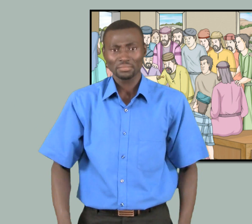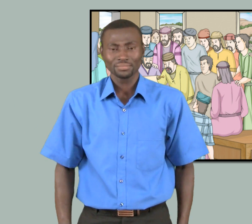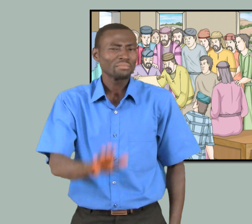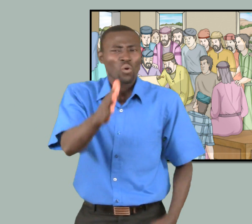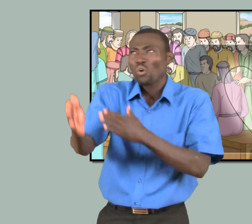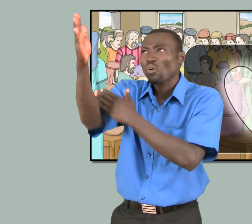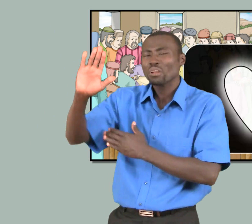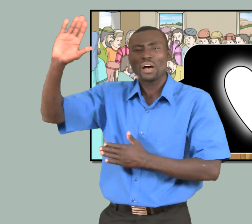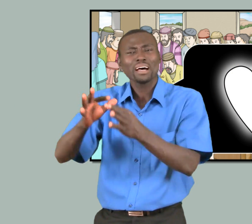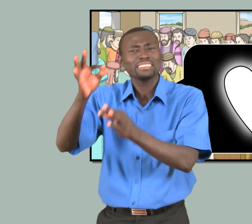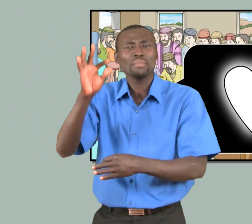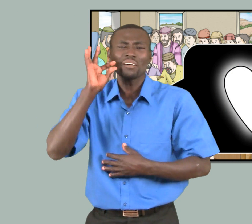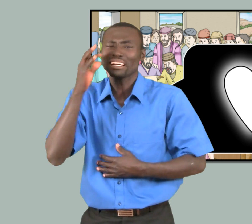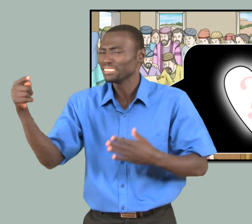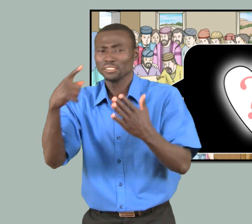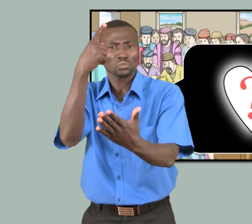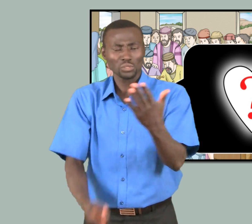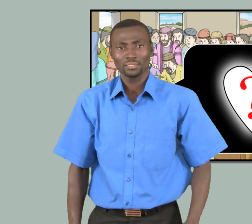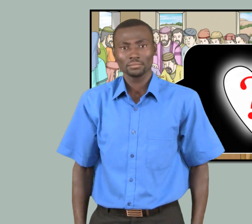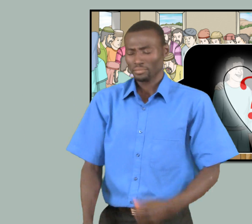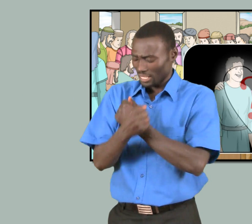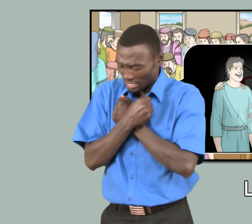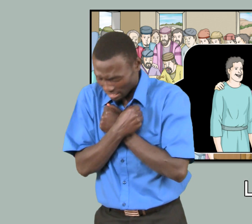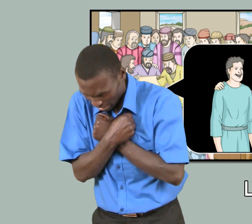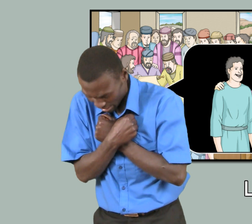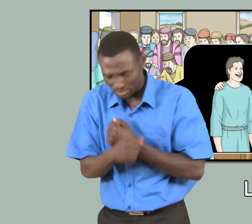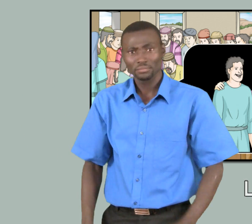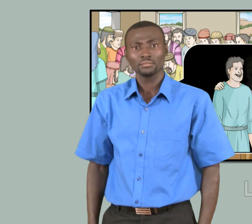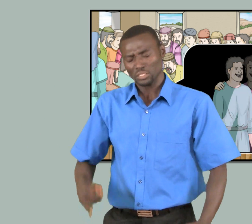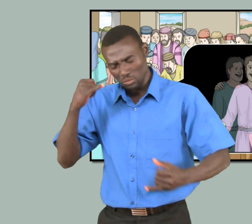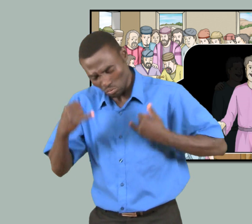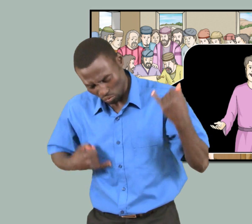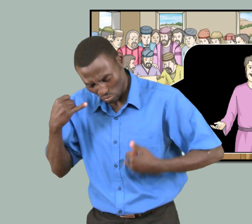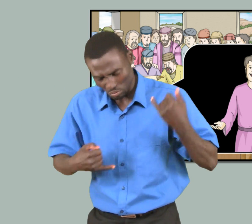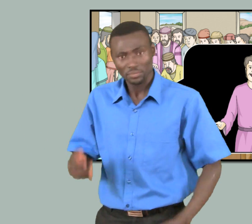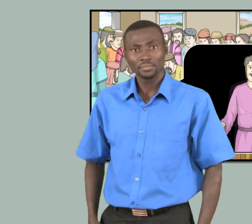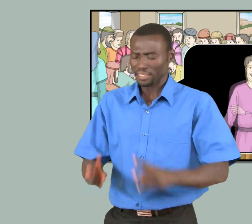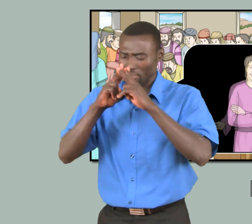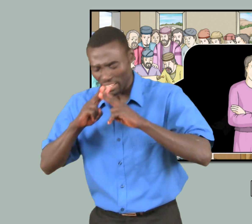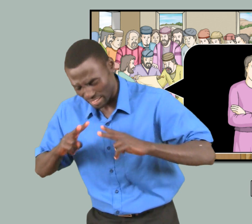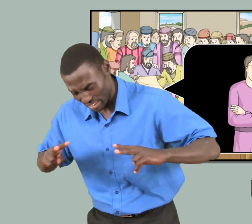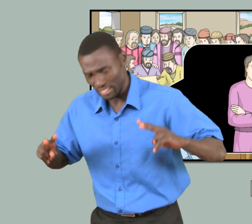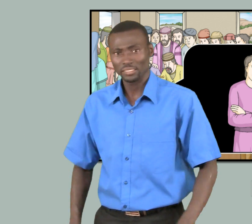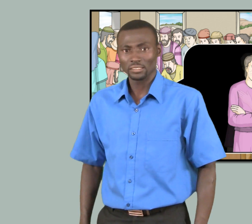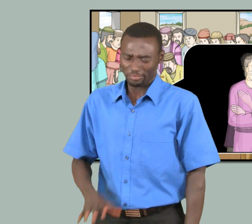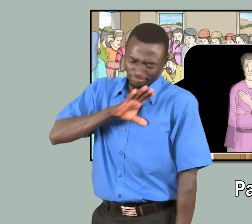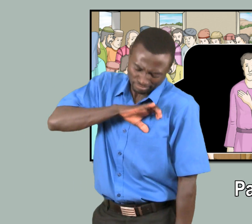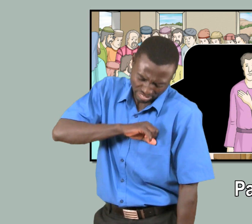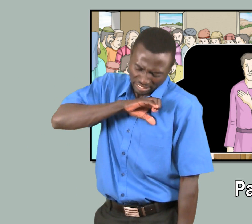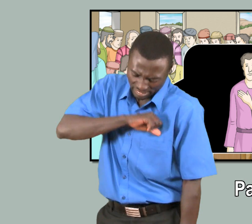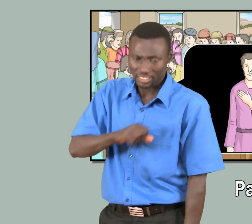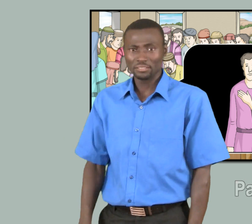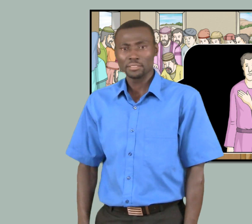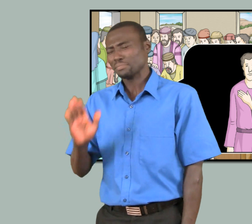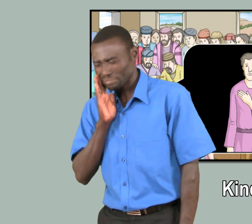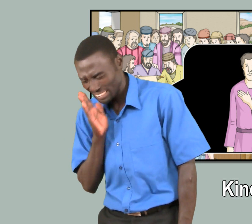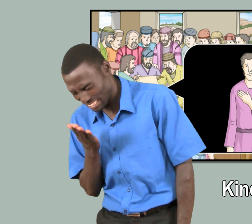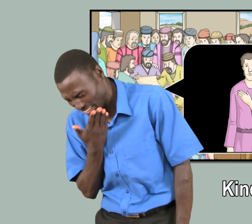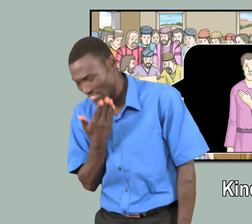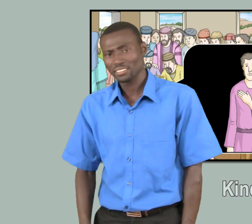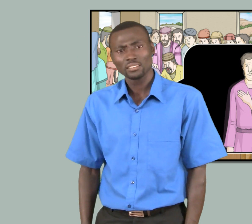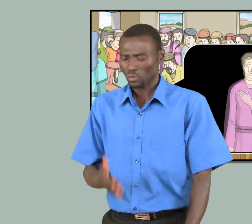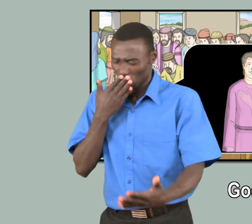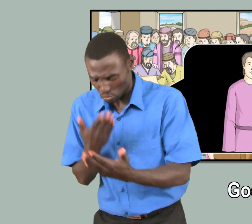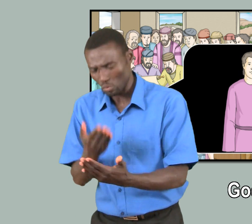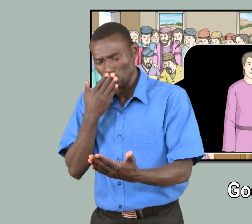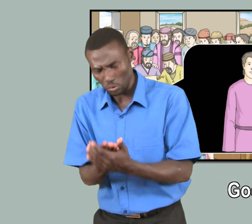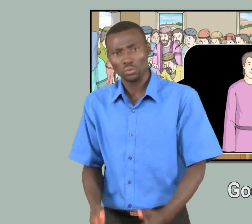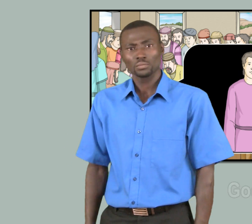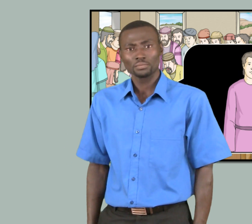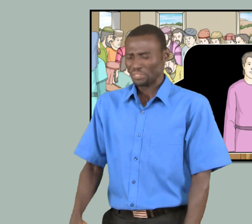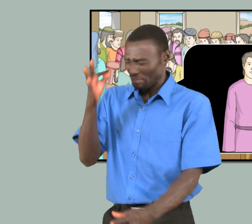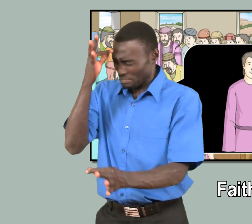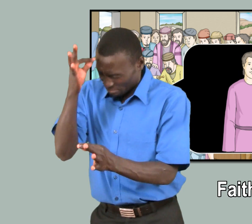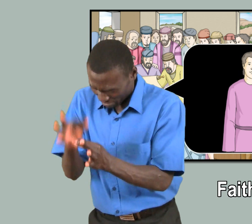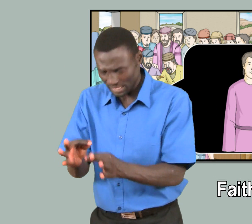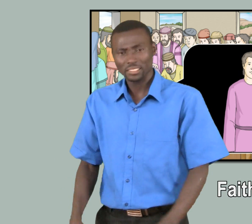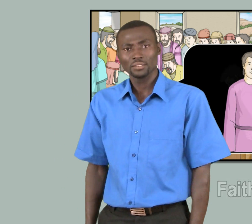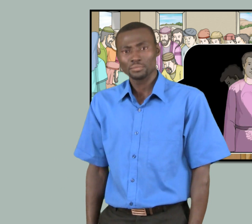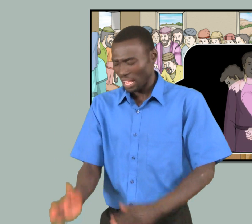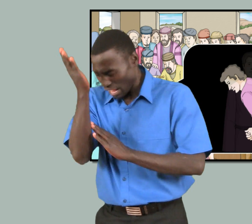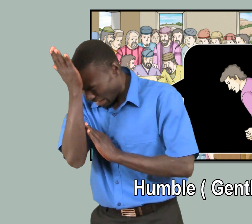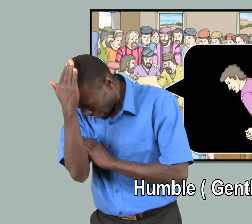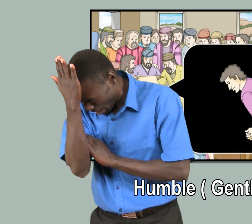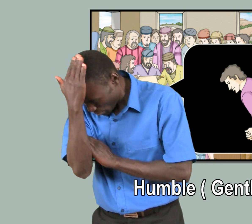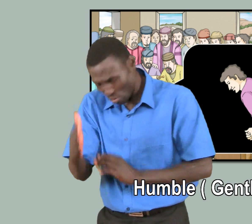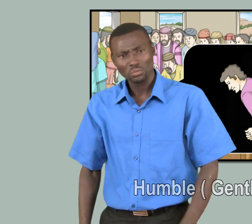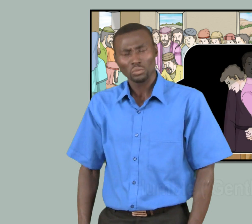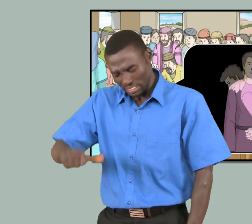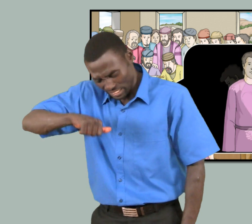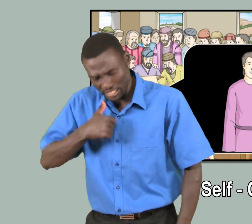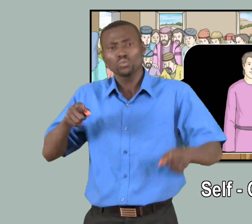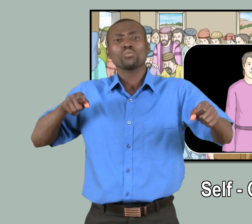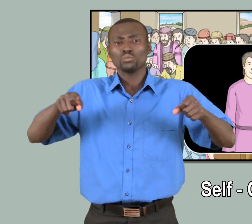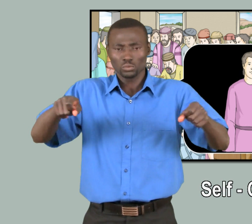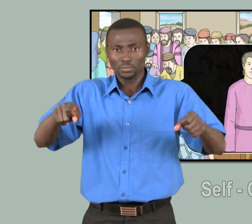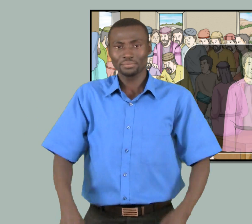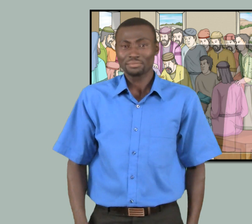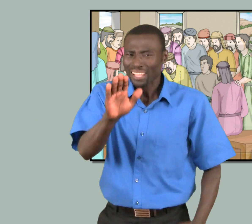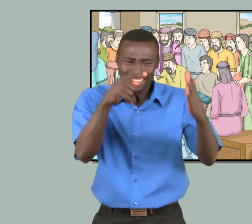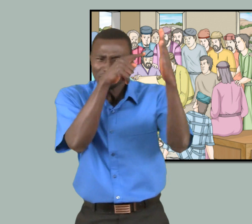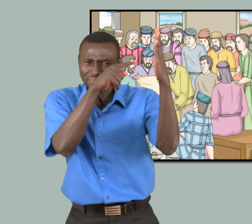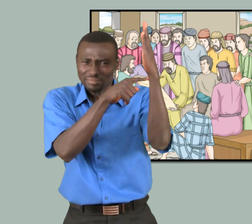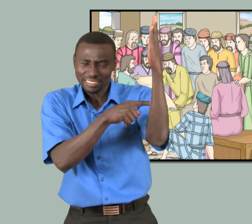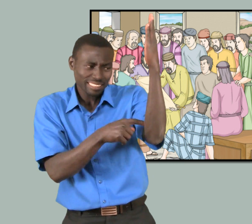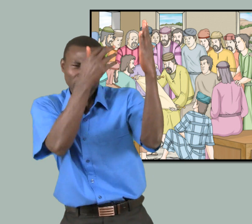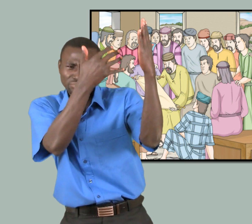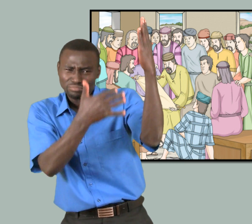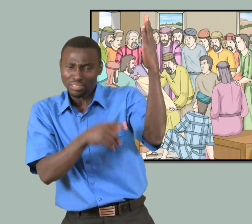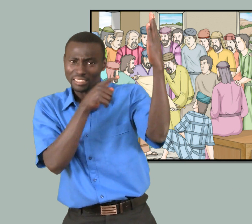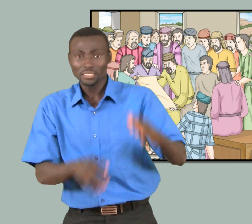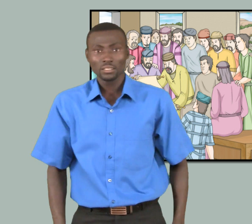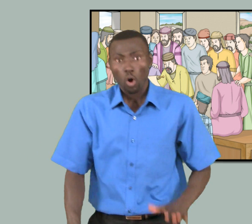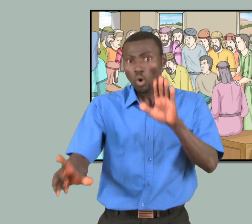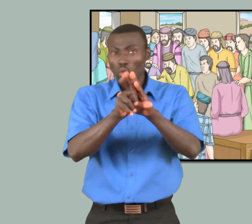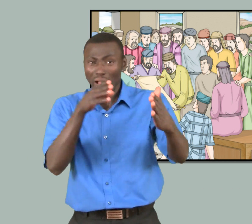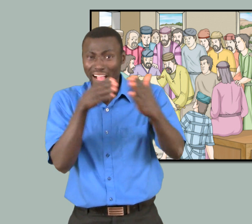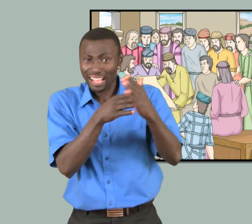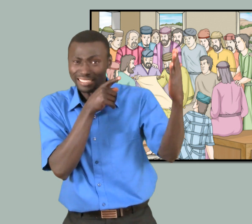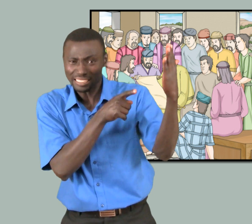But the fruit of the Spirit is love, joy, peace, patience, kindness, goodness, faithfulness, gentleness, and self-control.